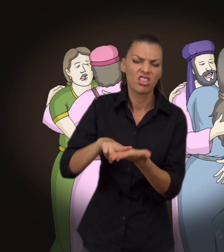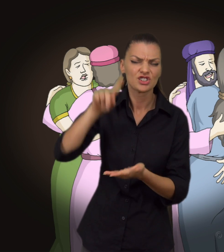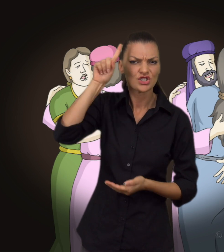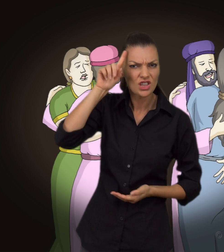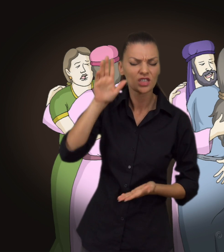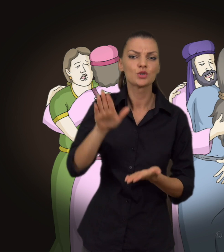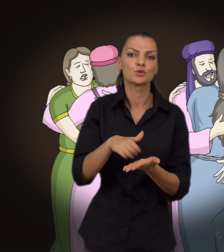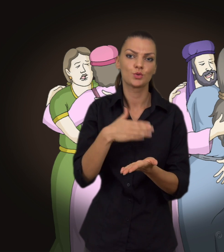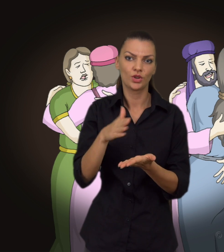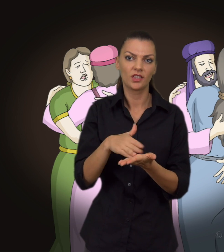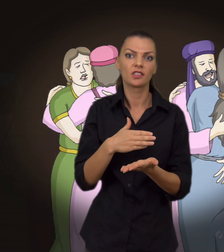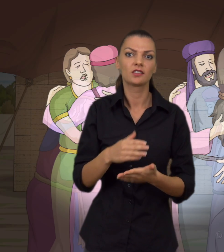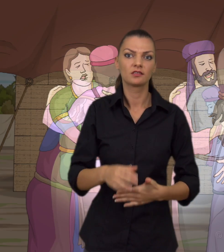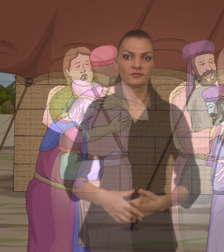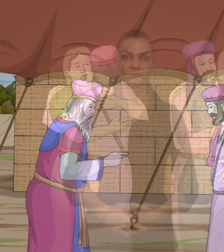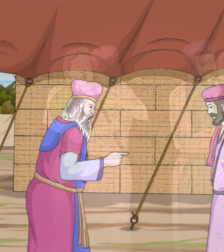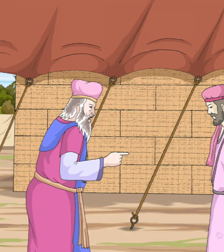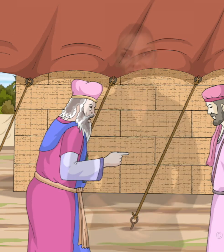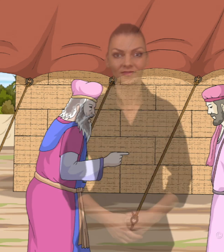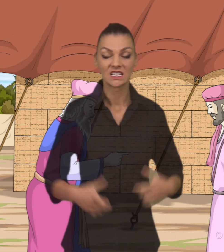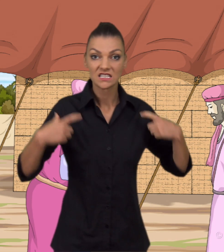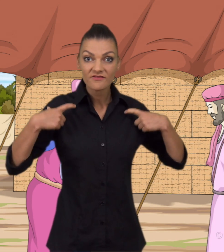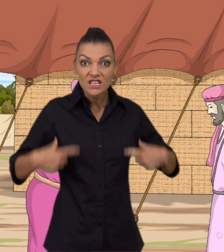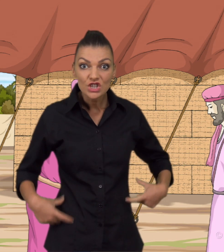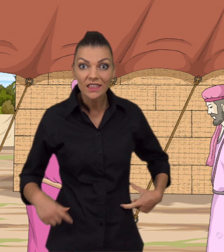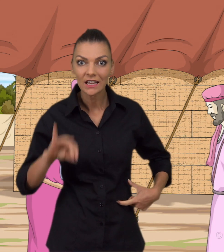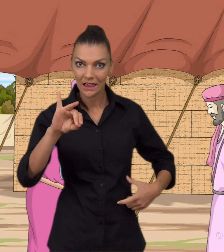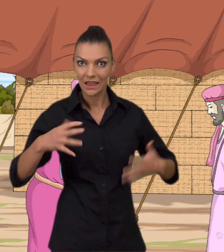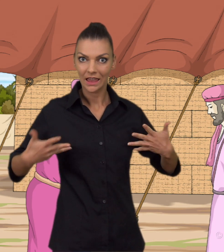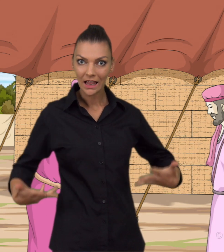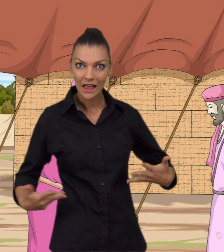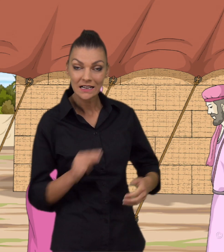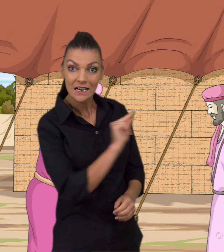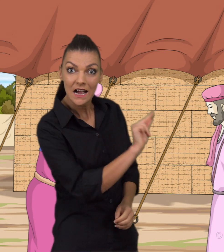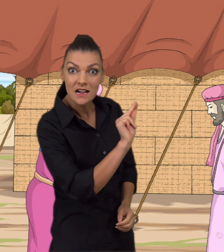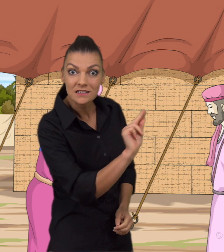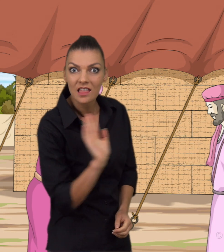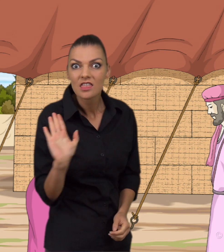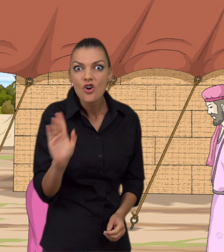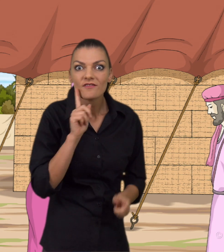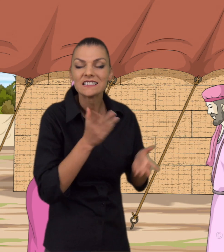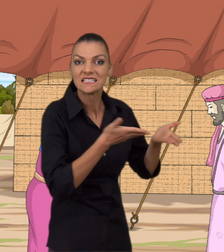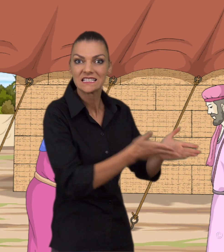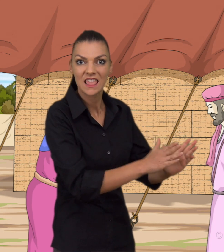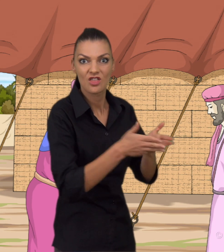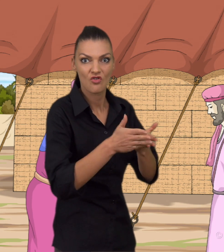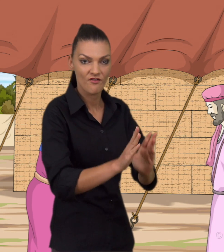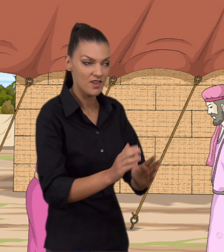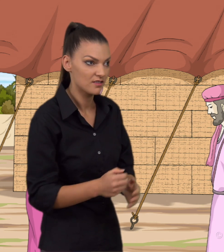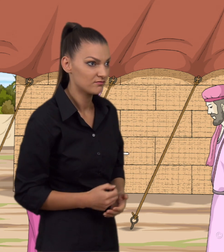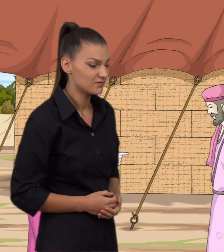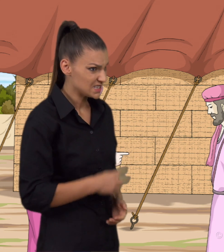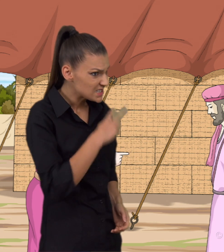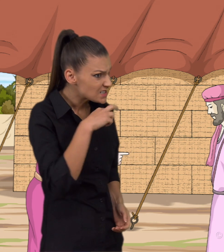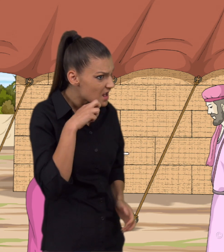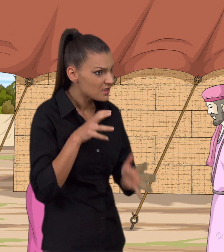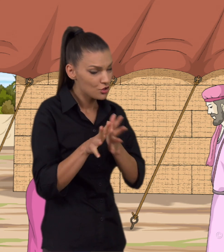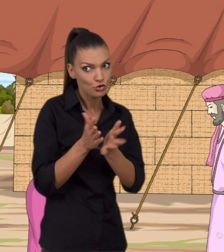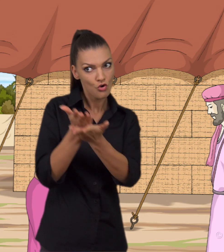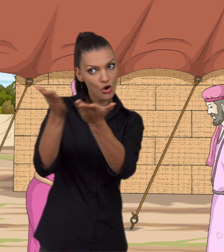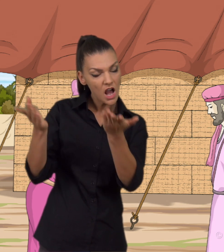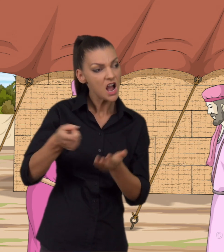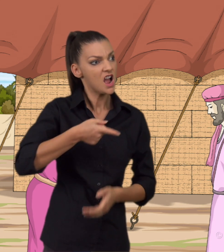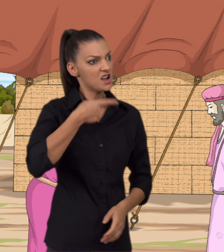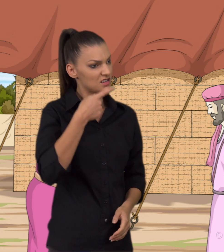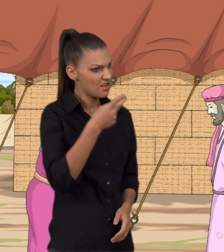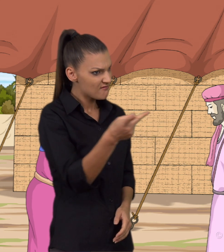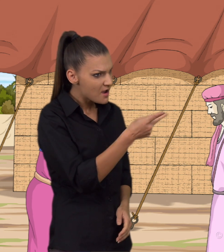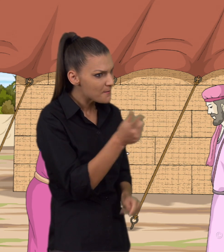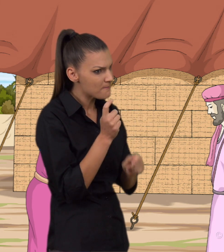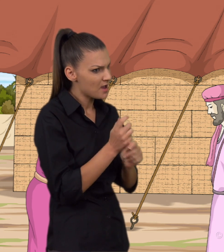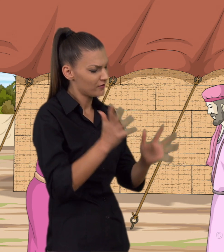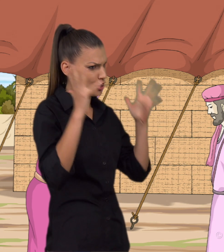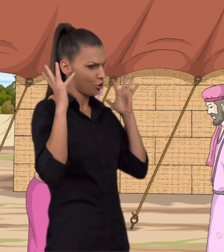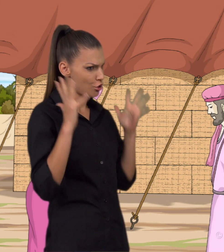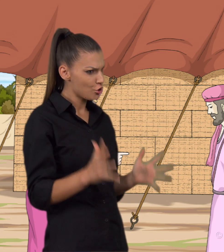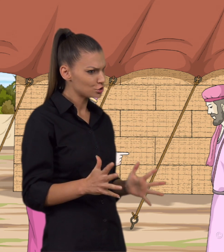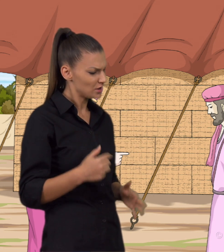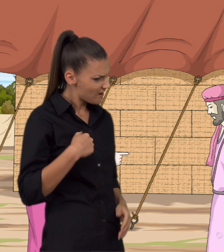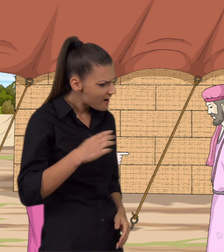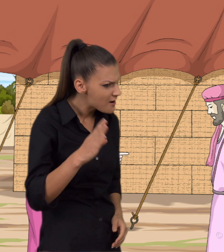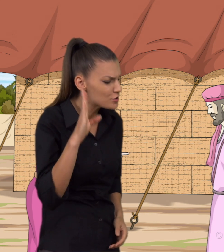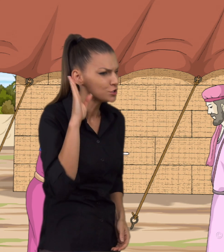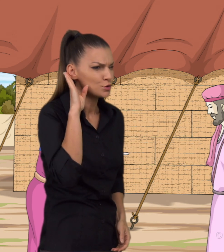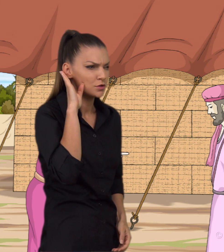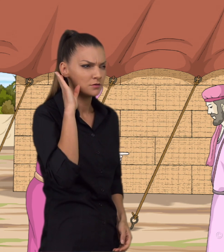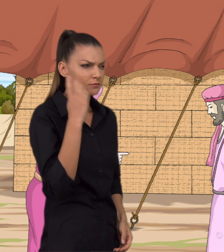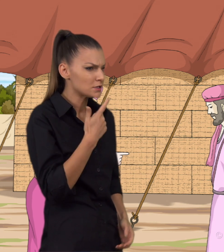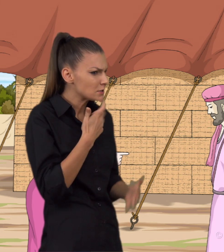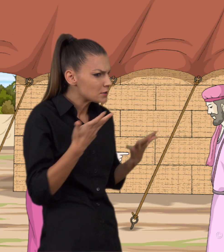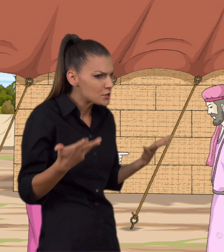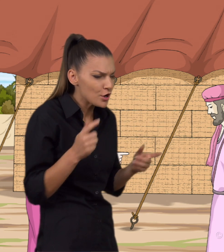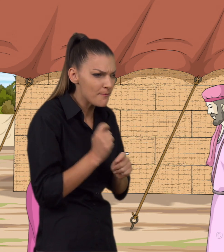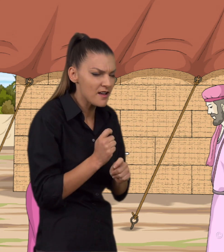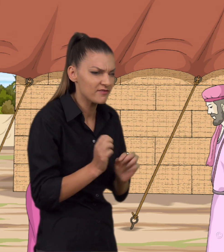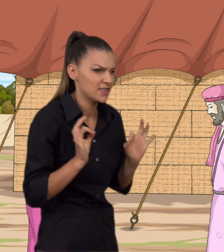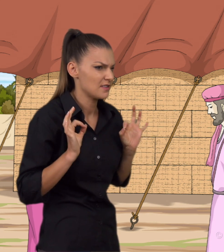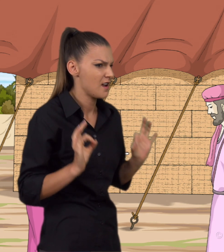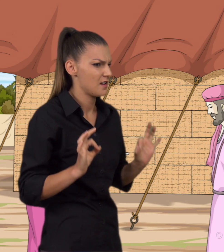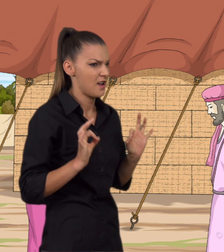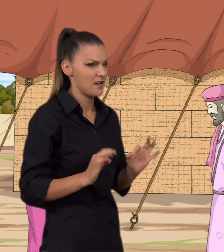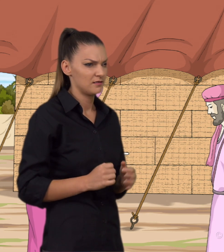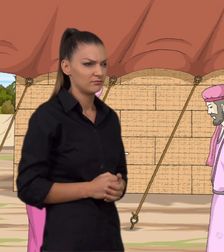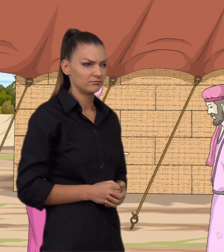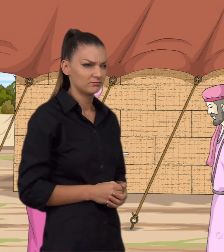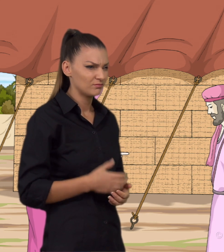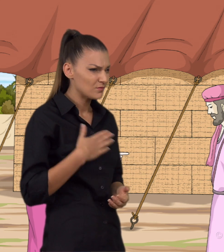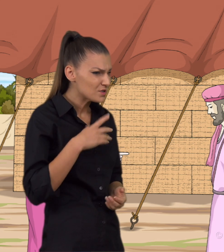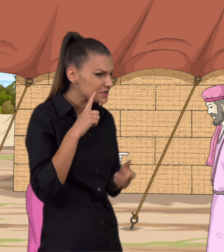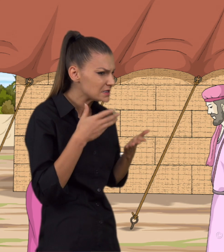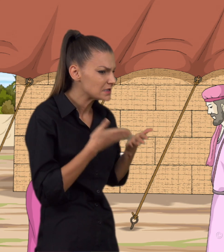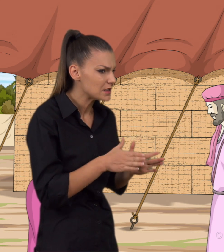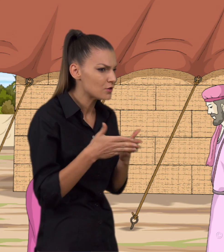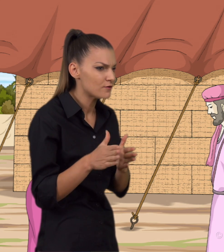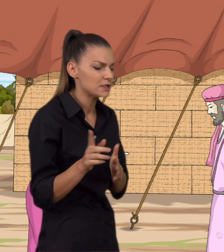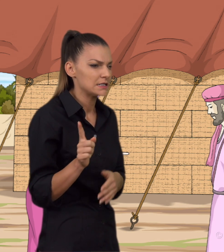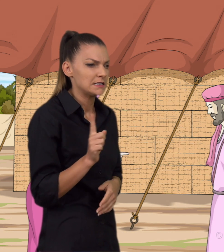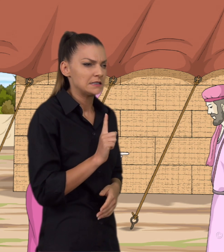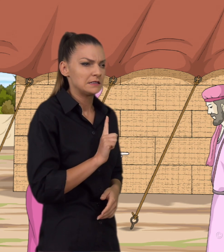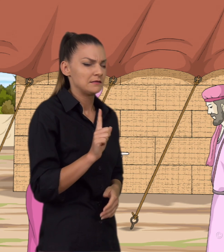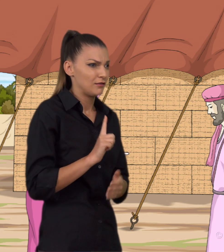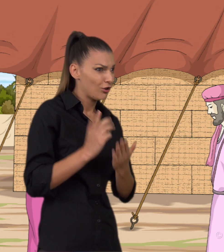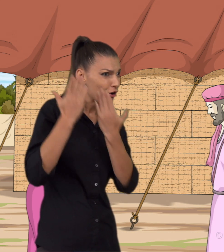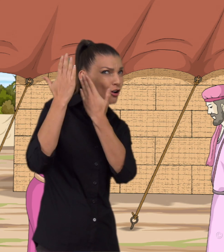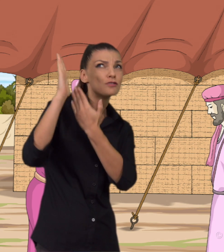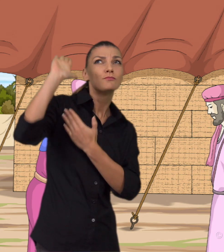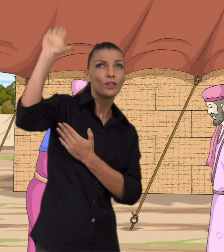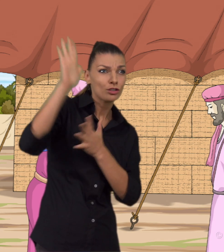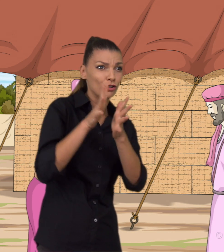“Why are you doing these things?” Eli said to his sons. “I hear about your wicked deeds from all these people. No, my sons;